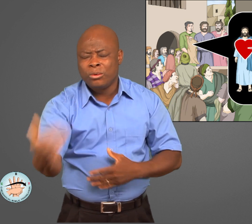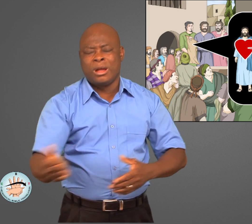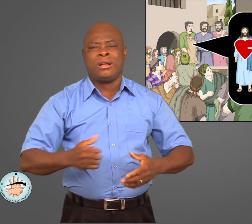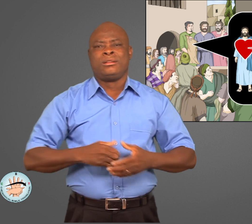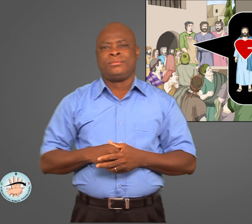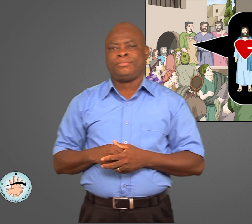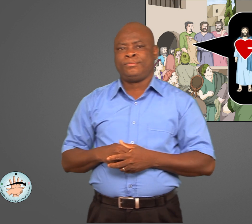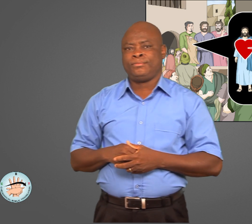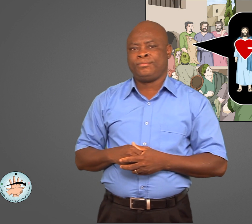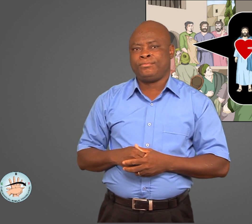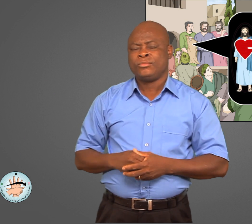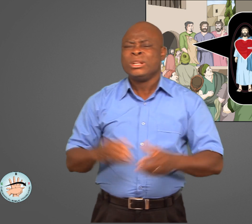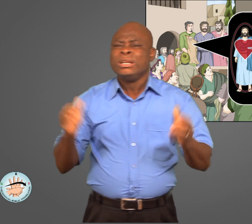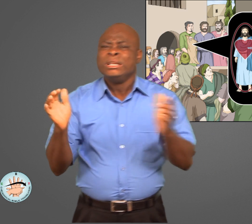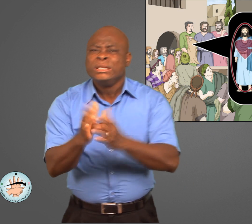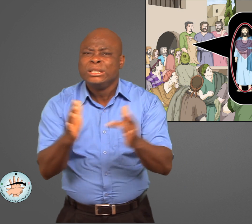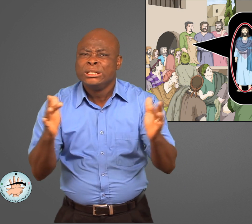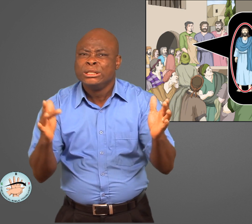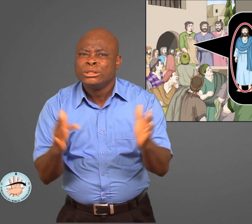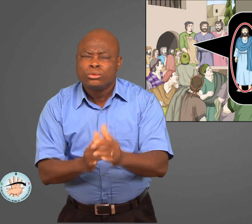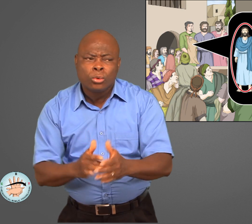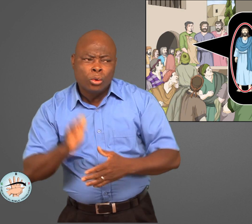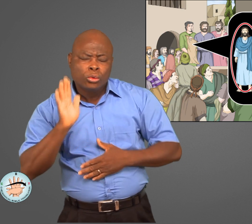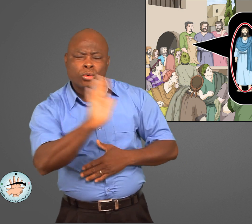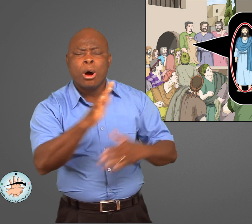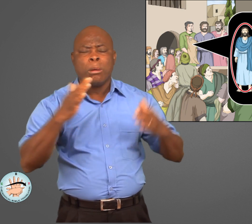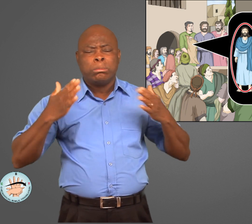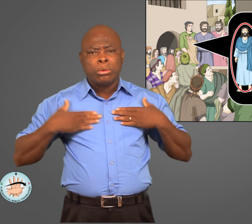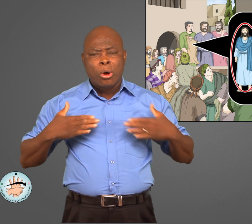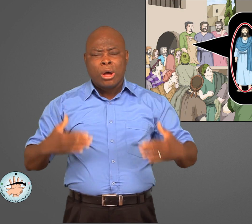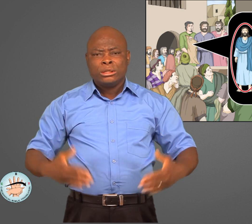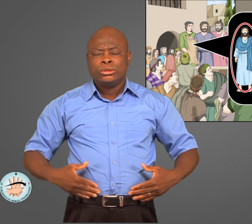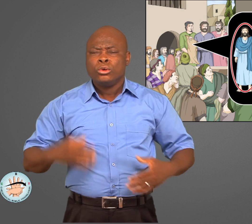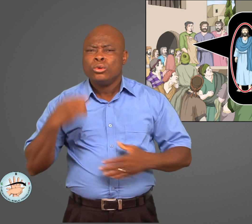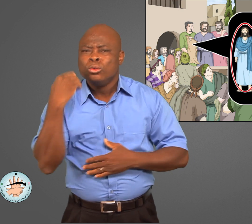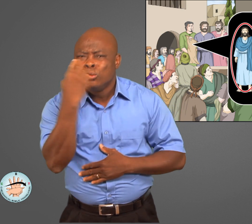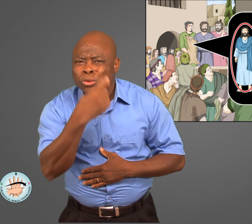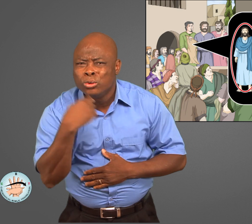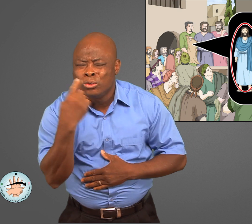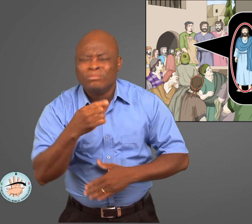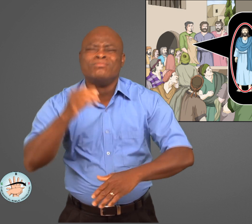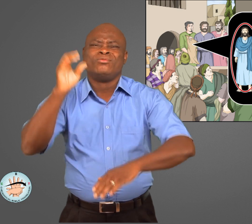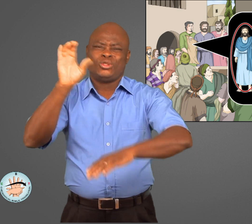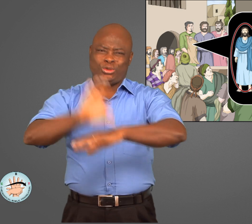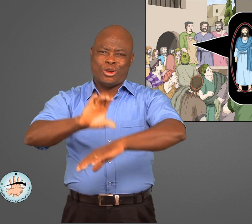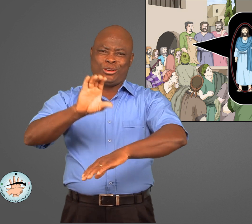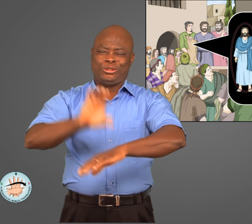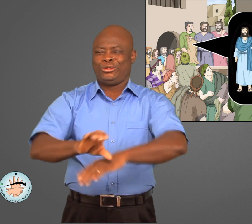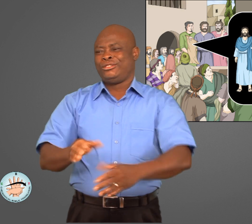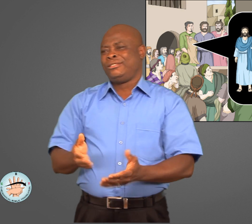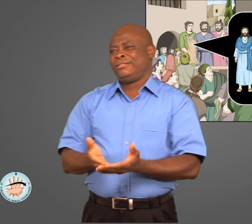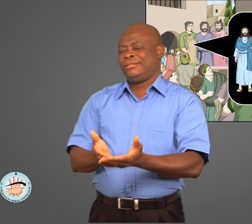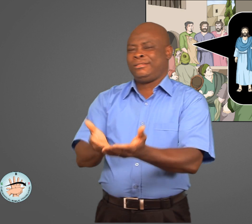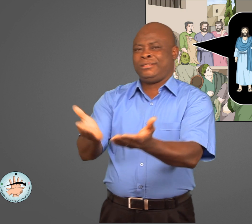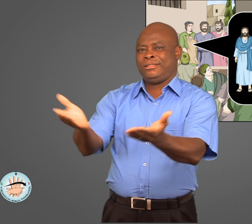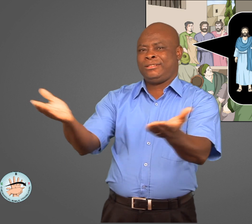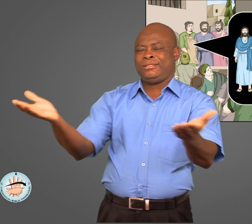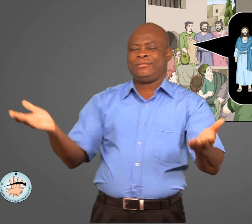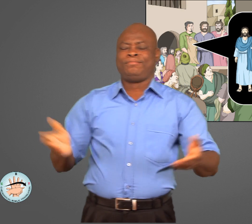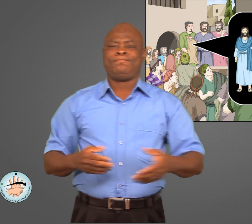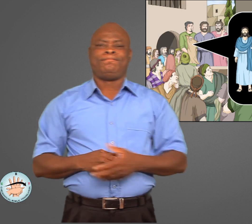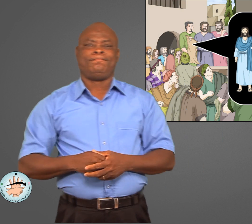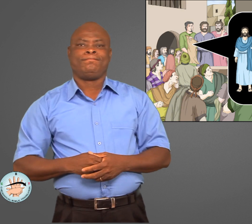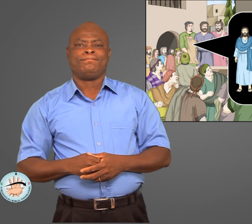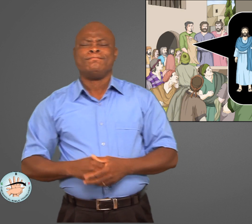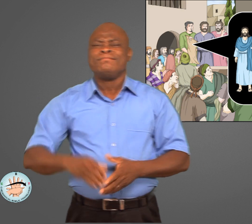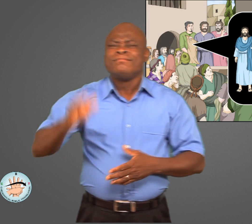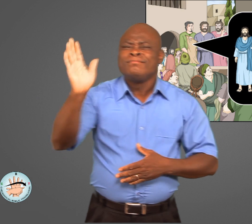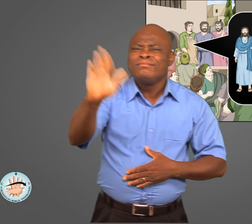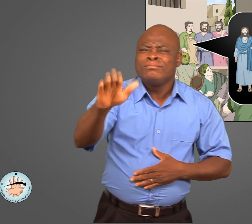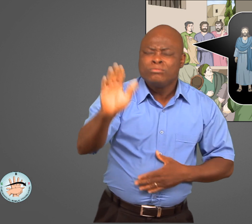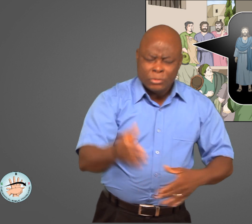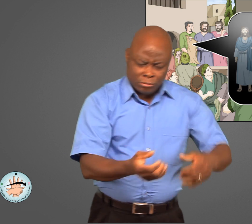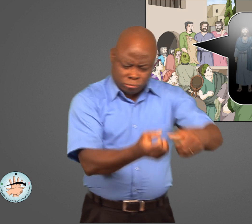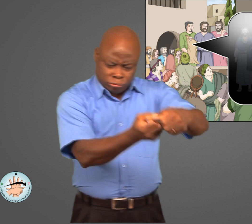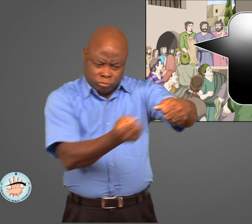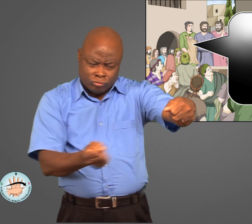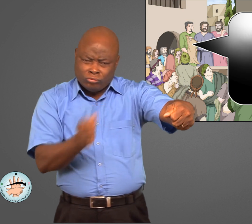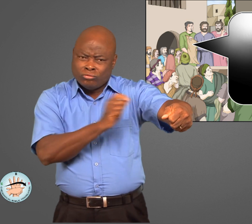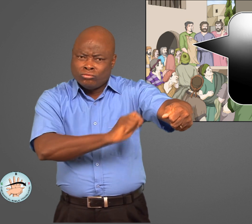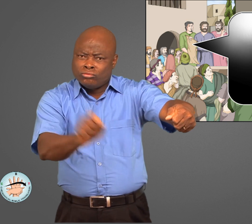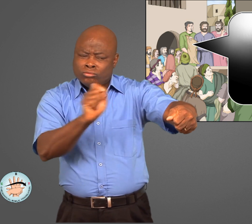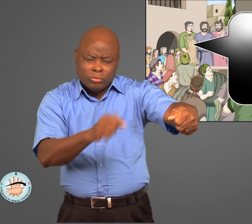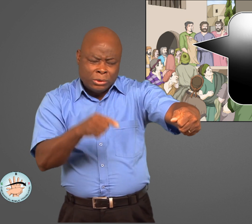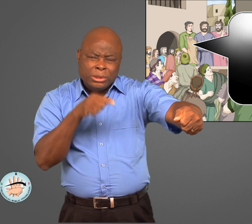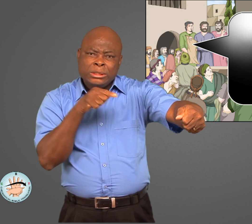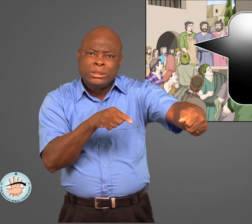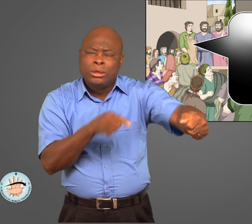For we are members of His body.